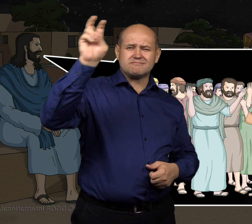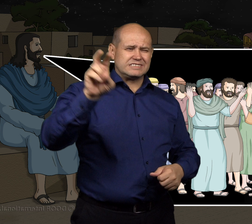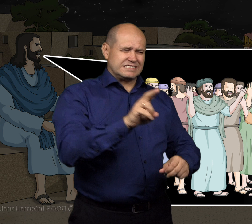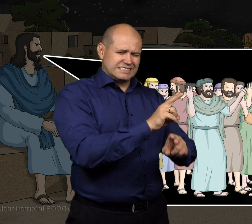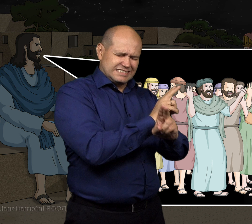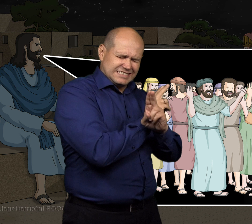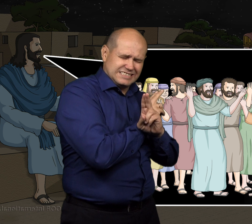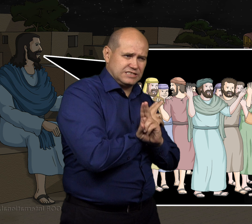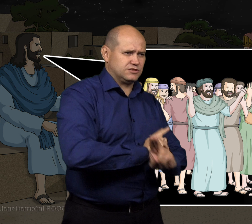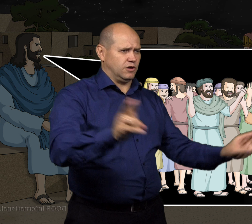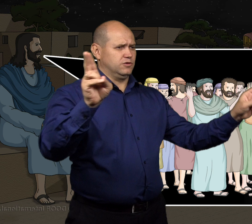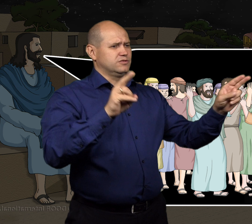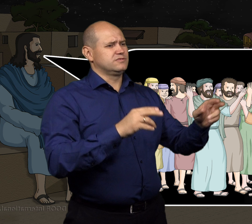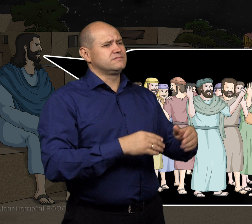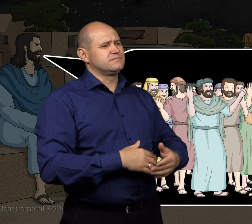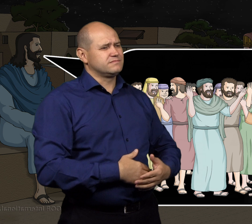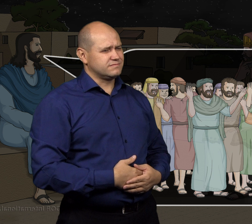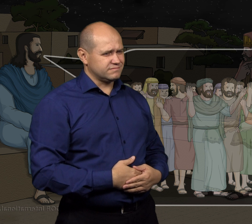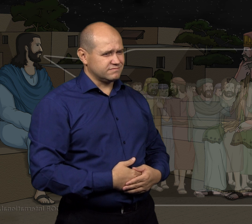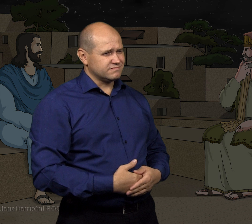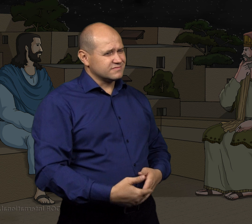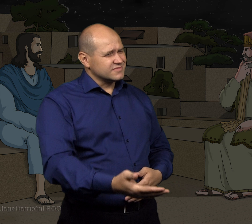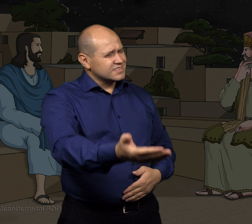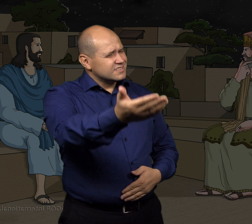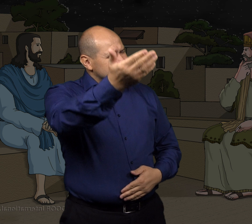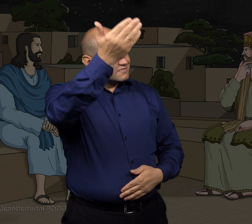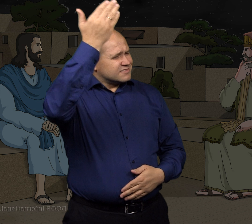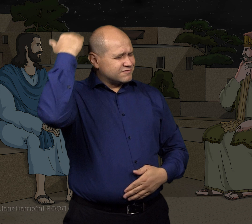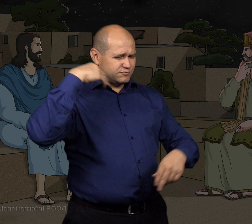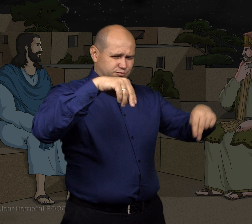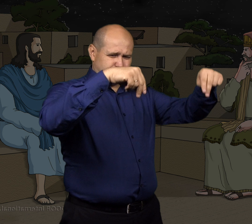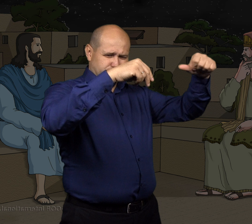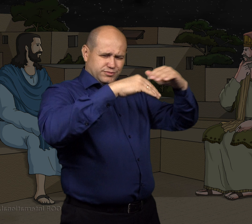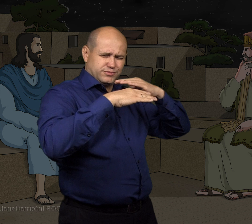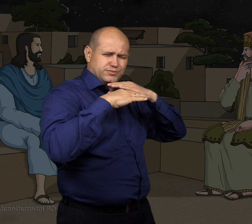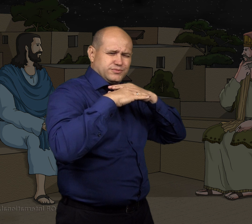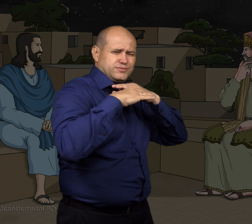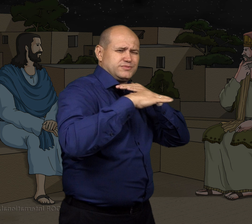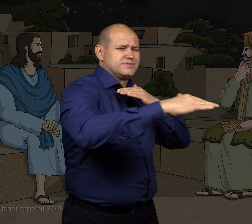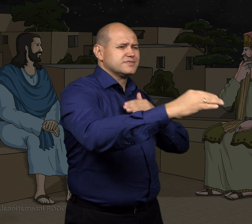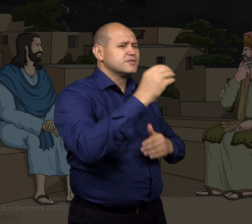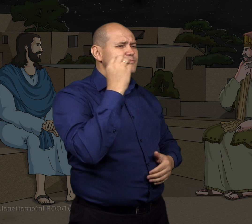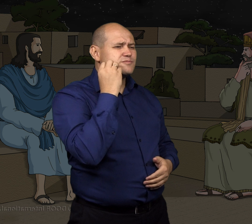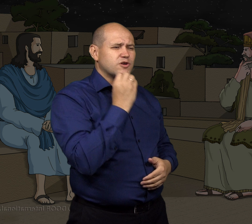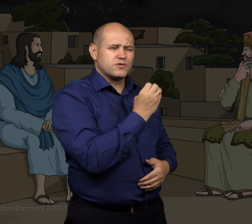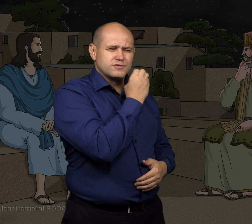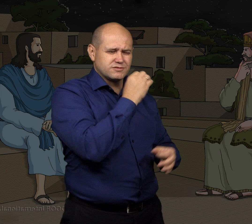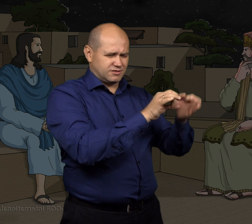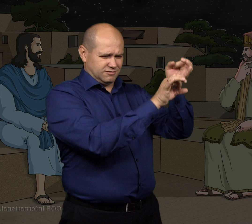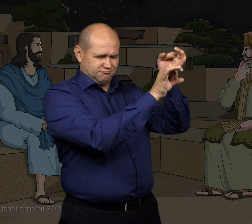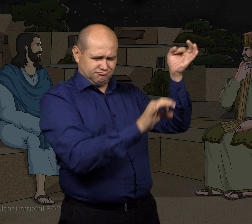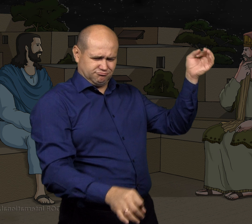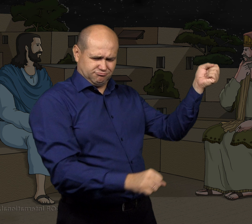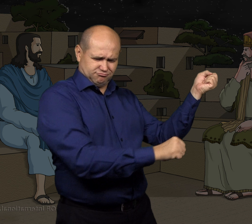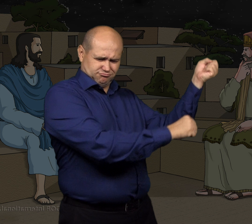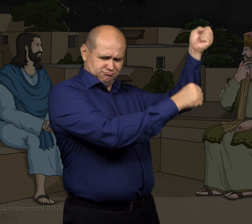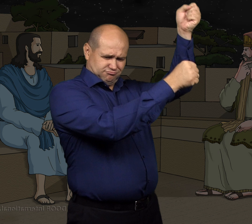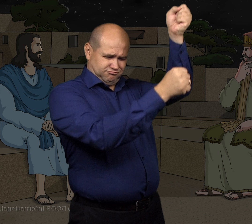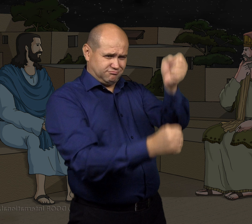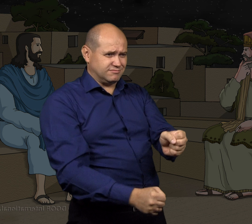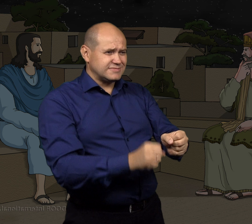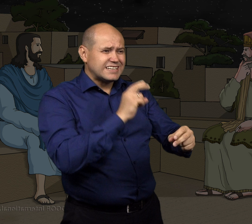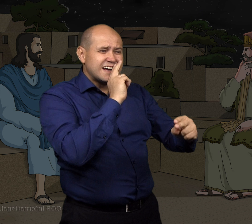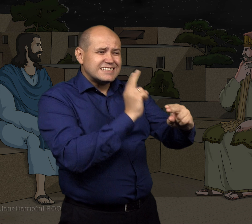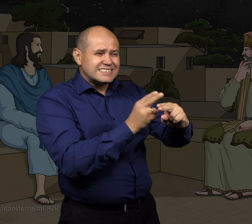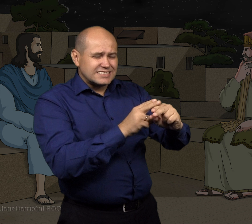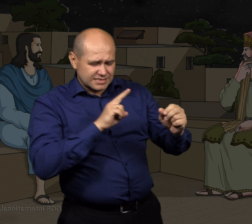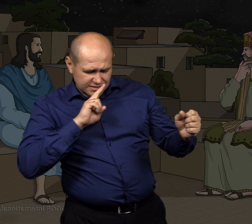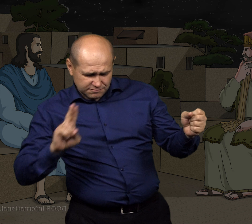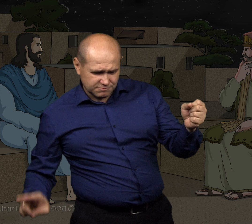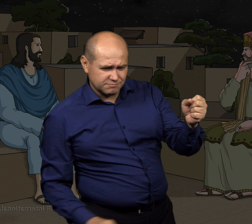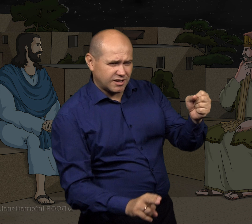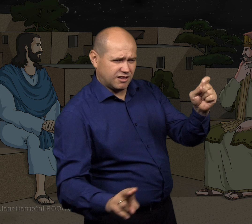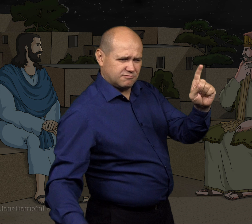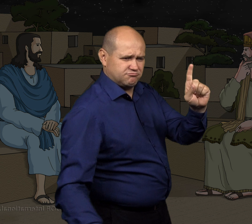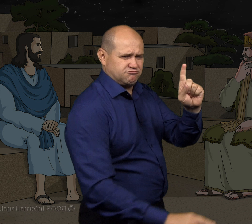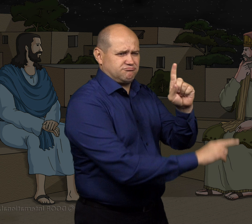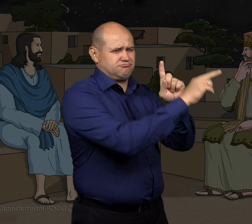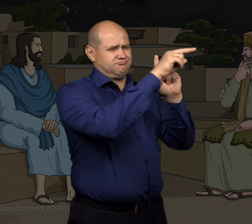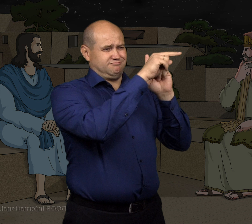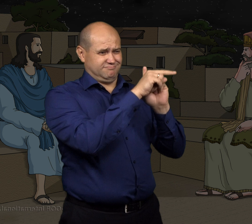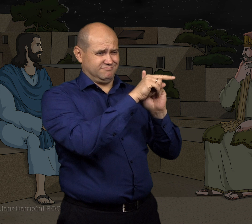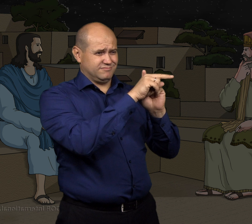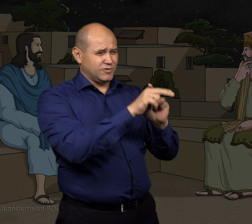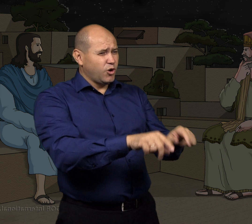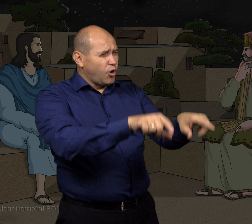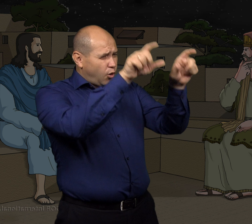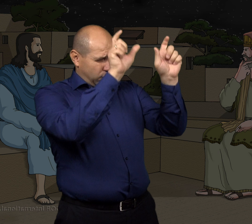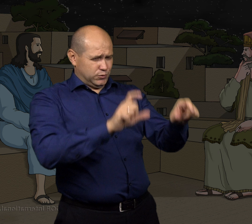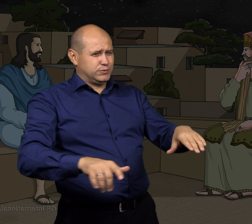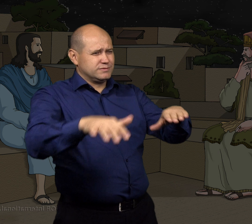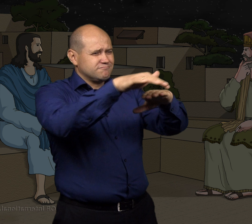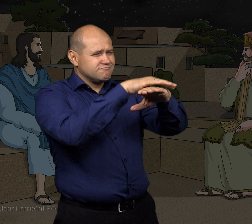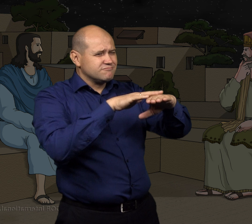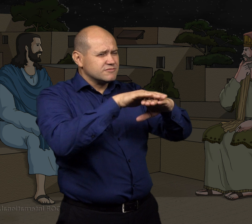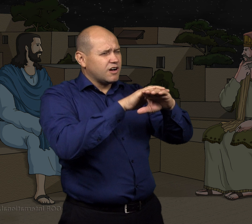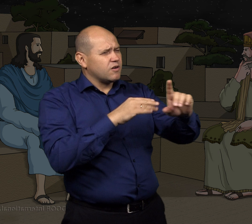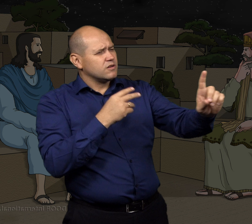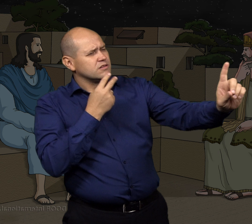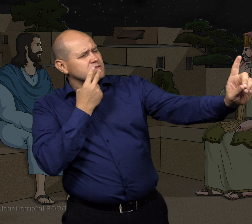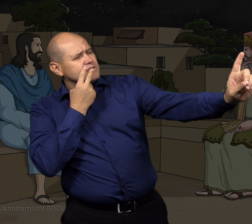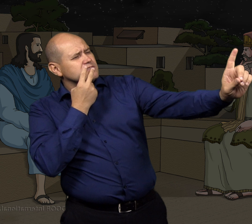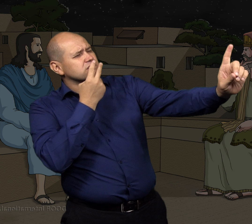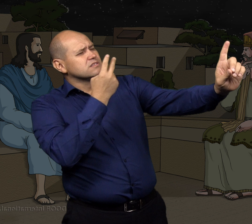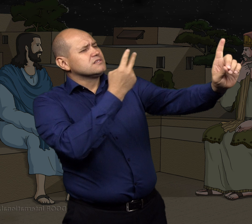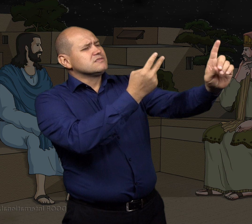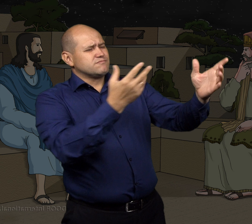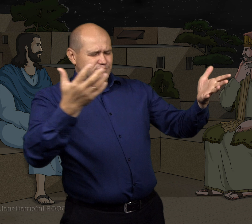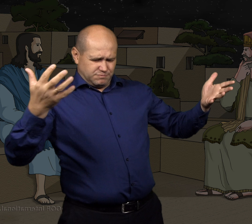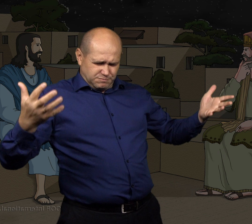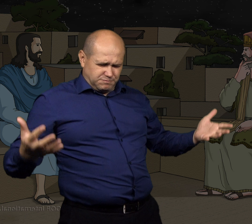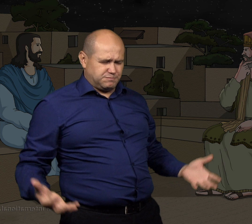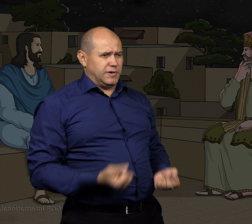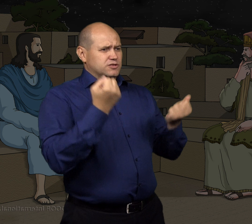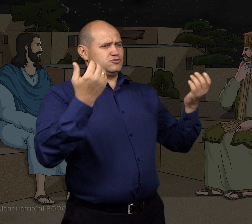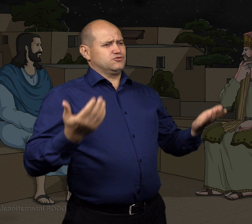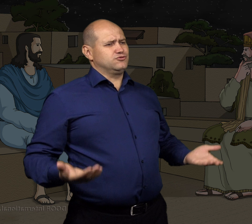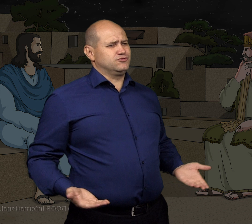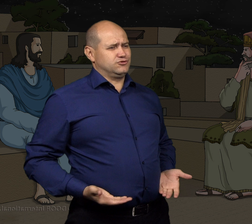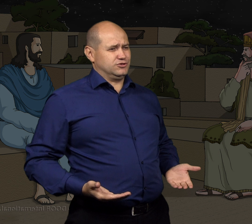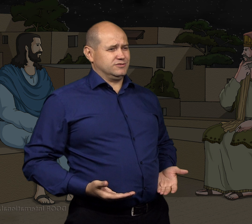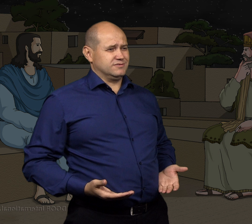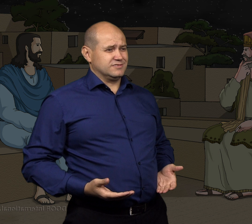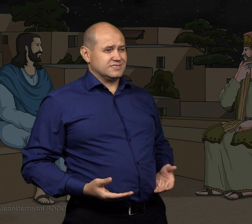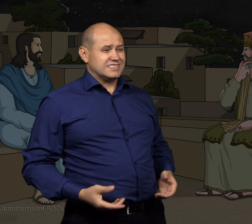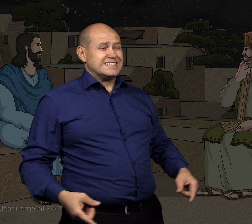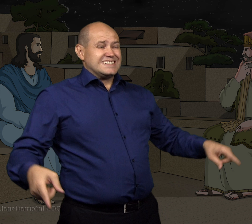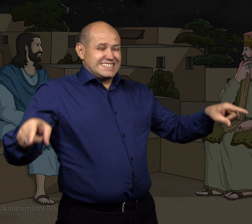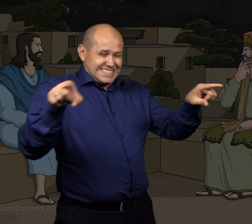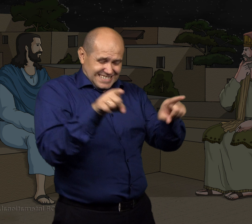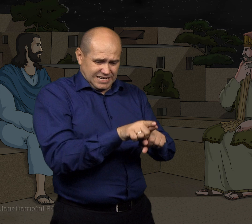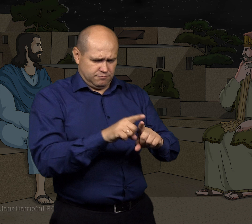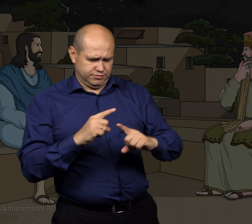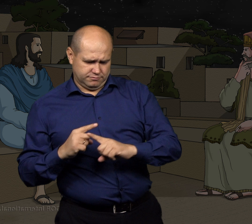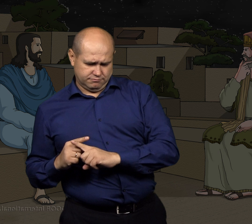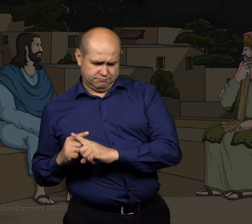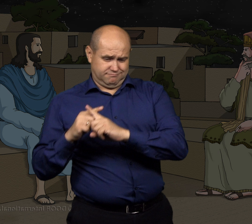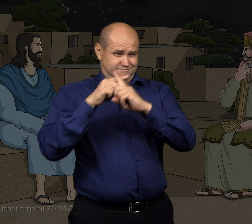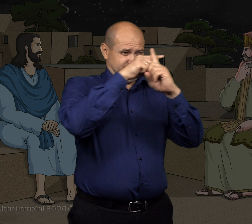No one has ascended into heaven except the One who descended from heaven—the Son of Man.